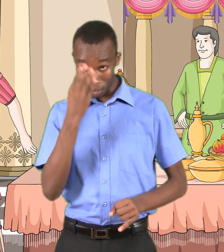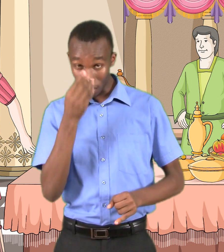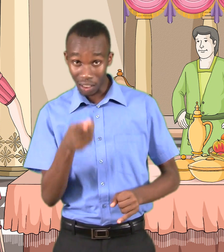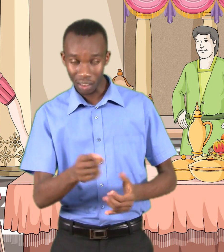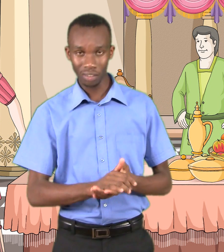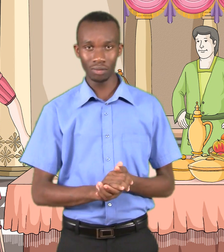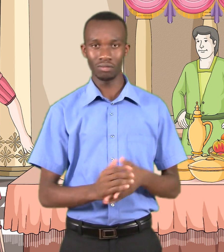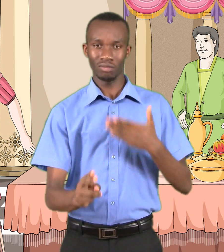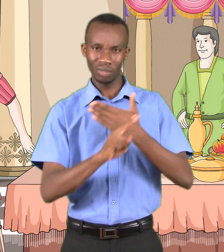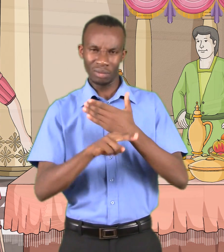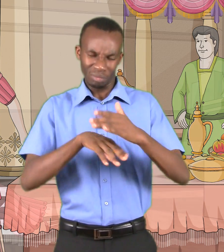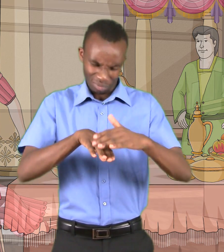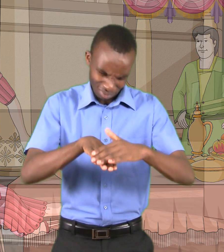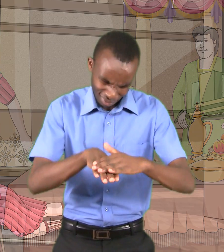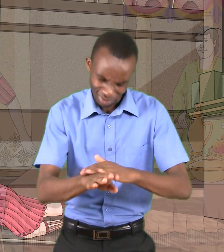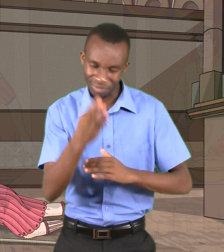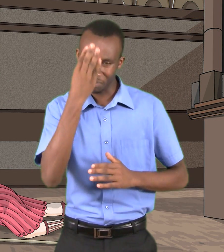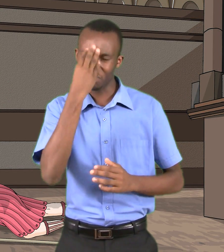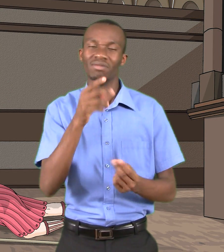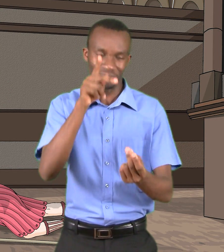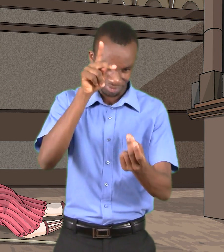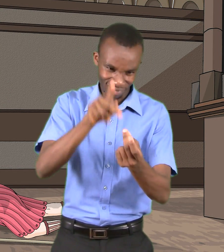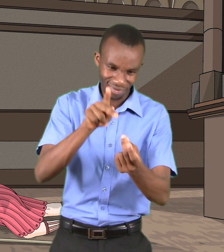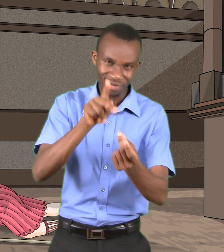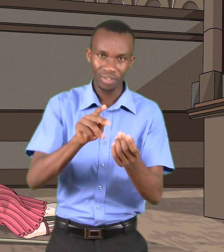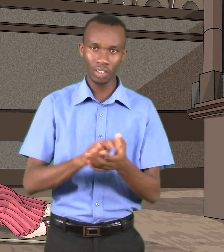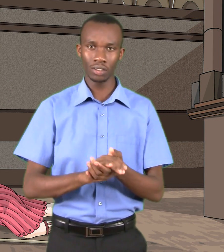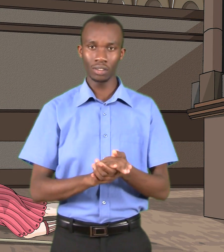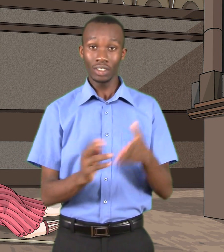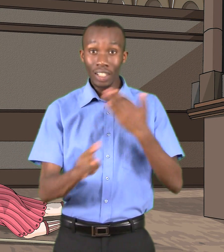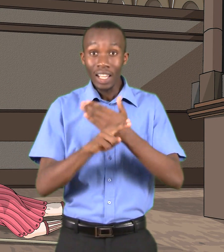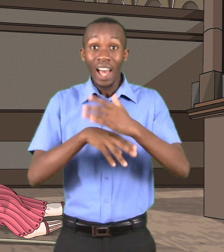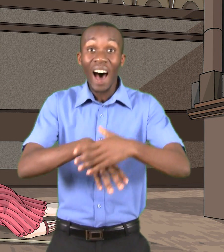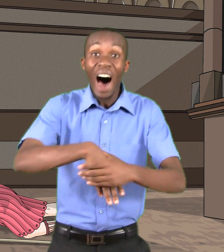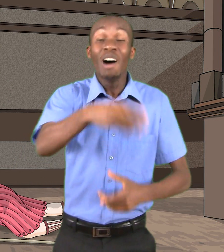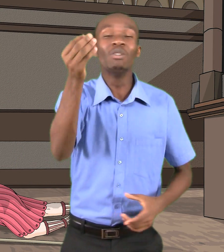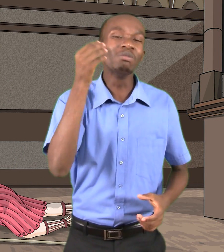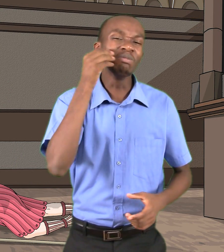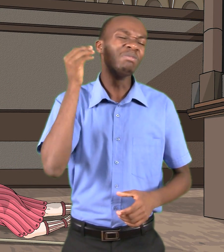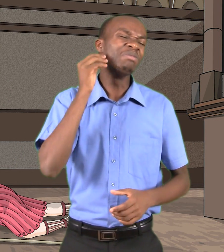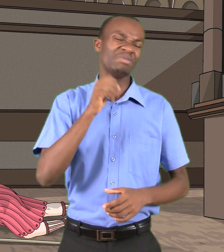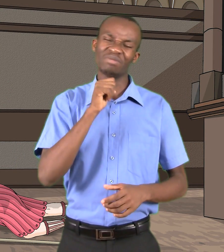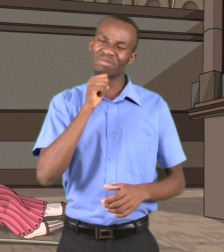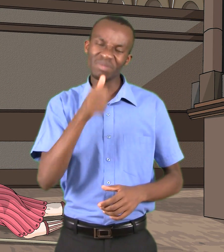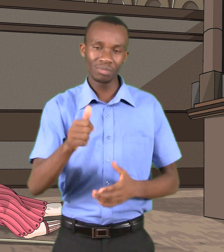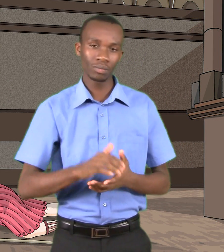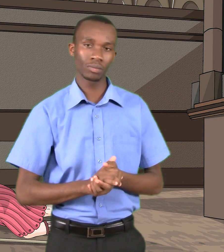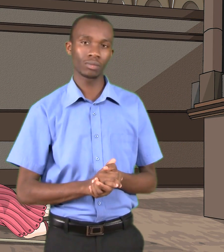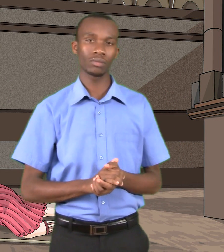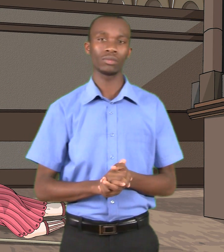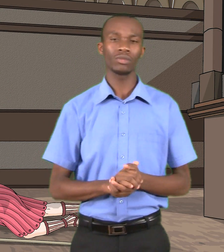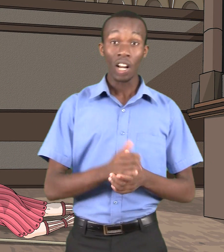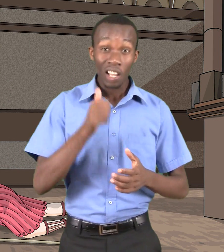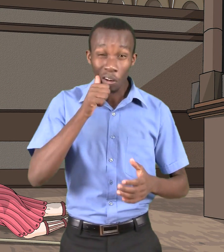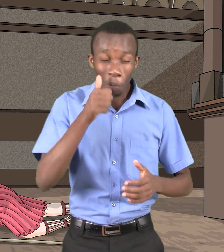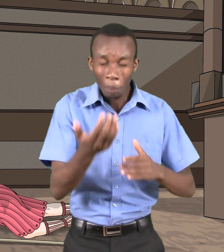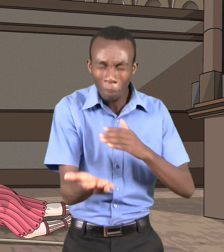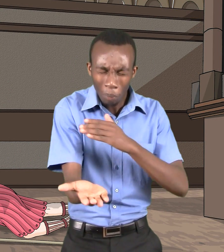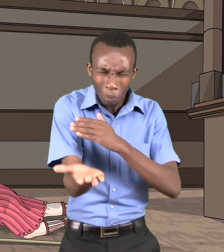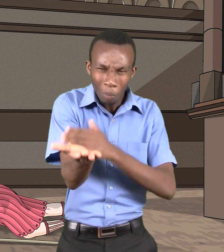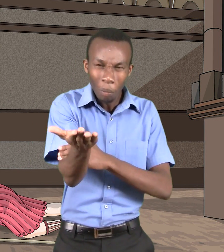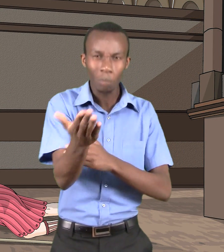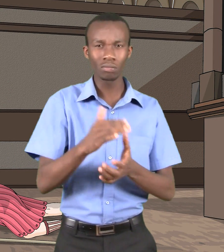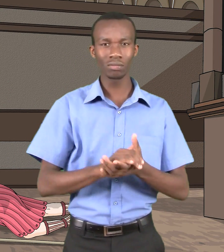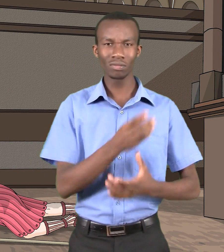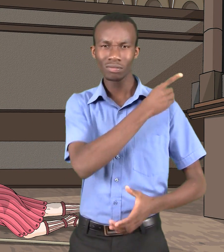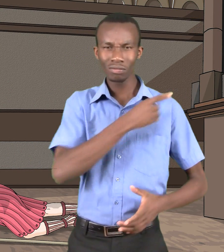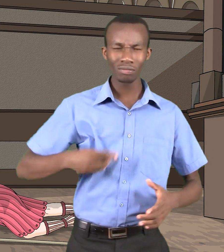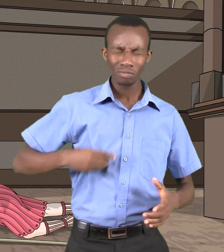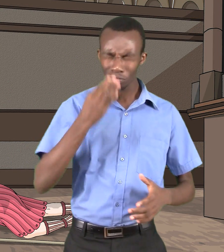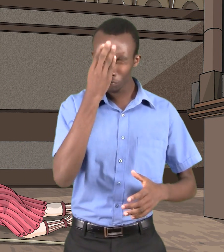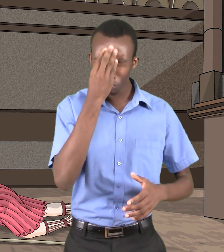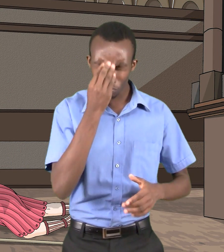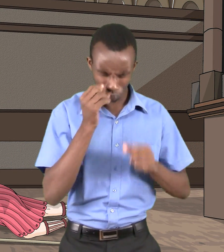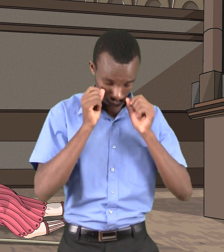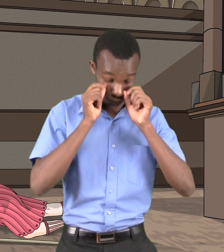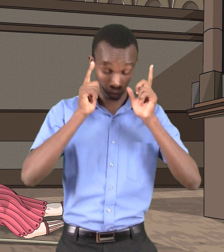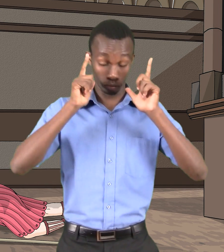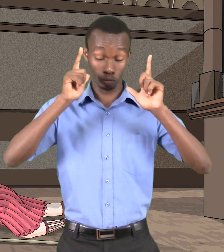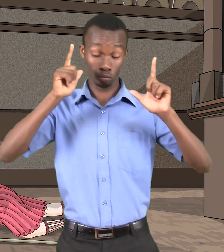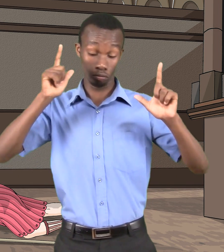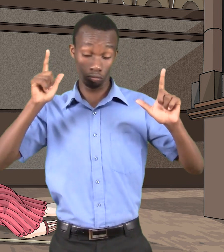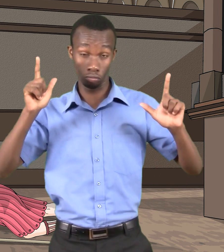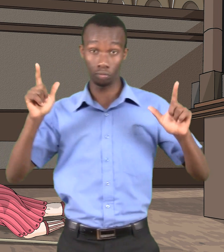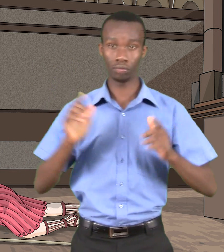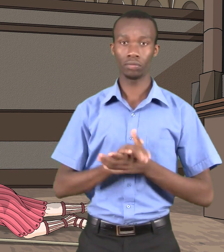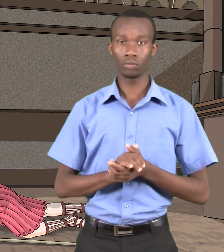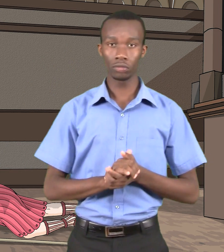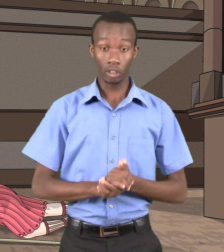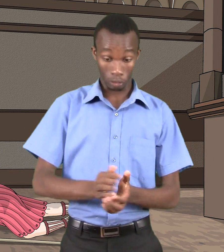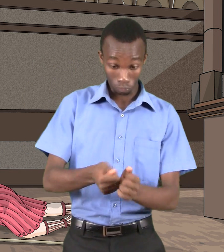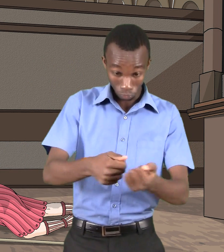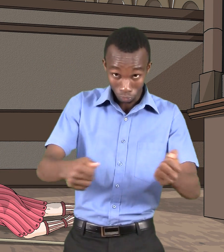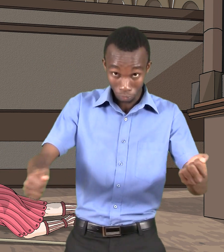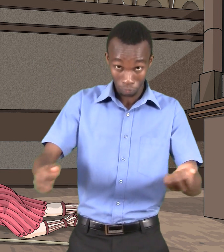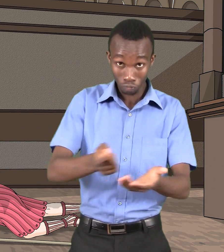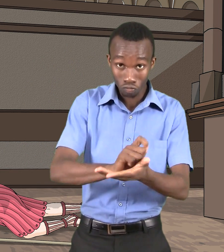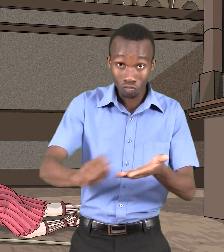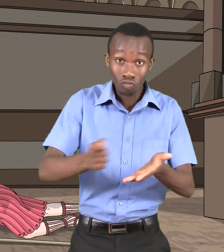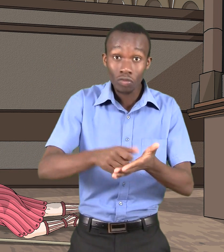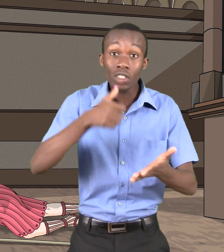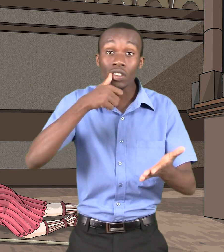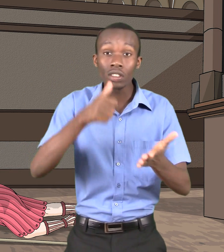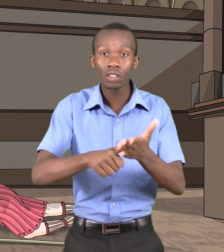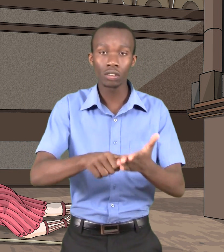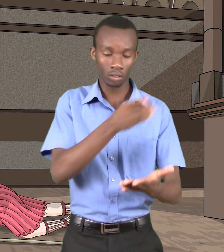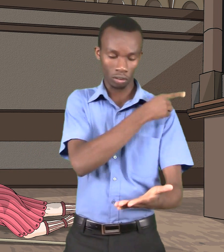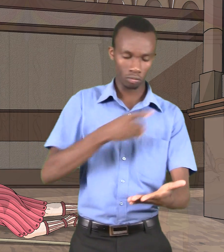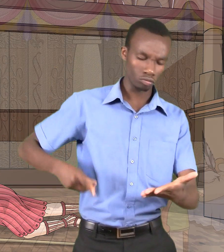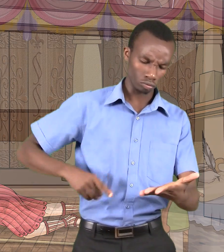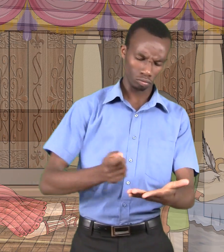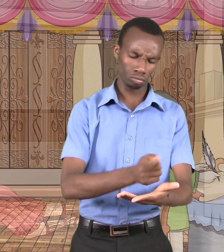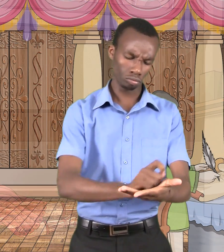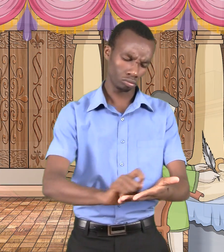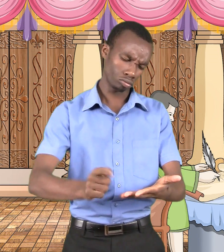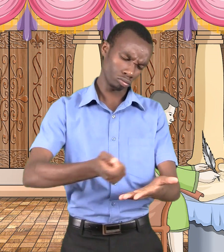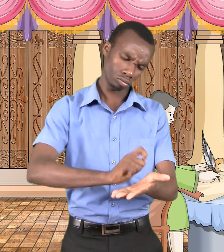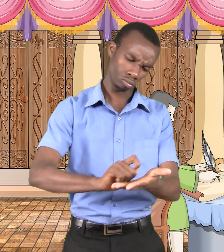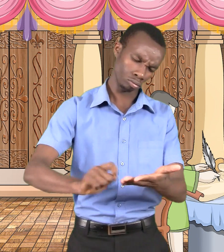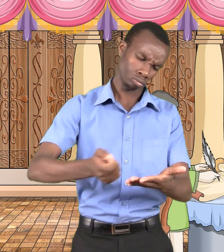And in the evening Uriah went out to lie down on his cot with his master’s servants, but he did not go home.